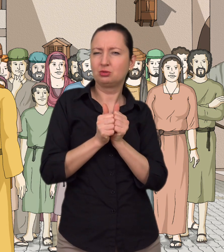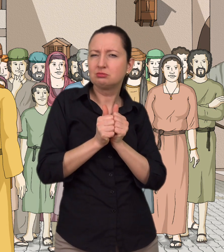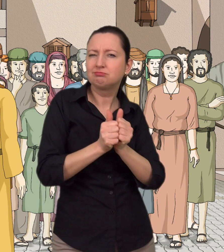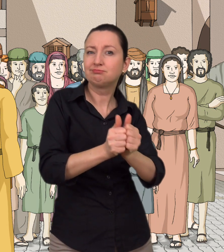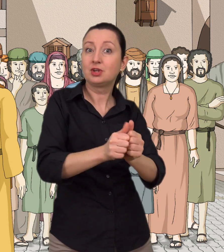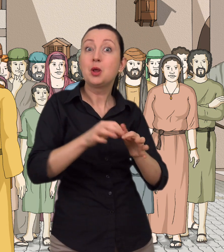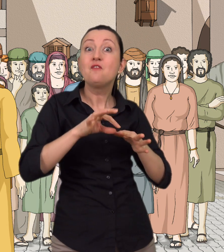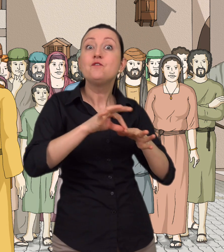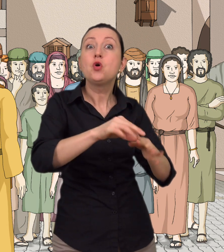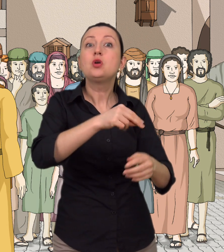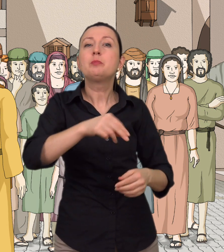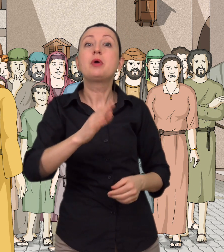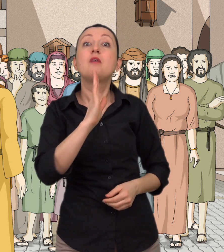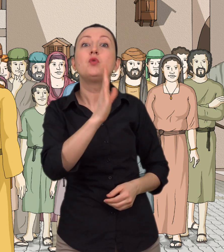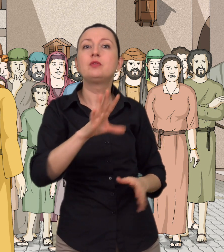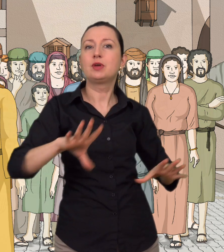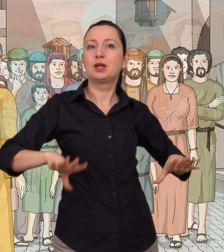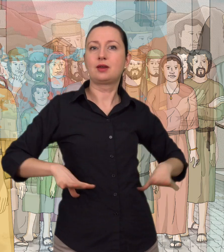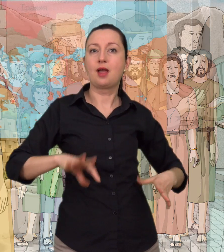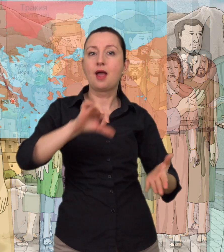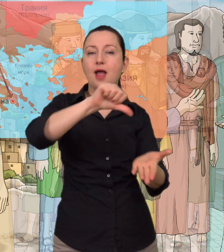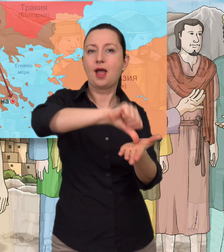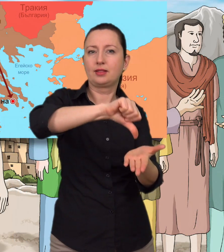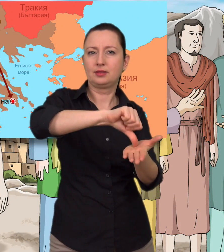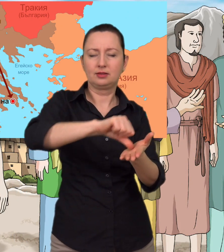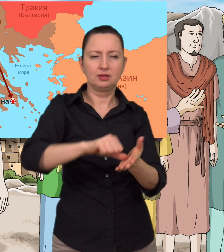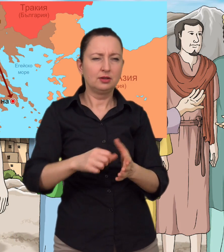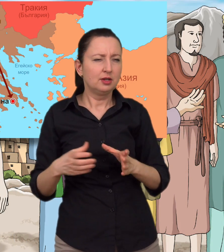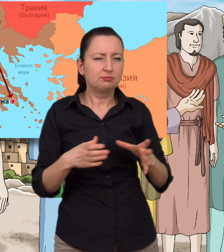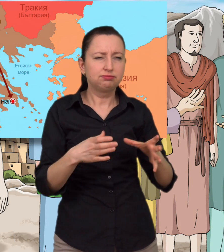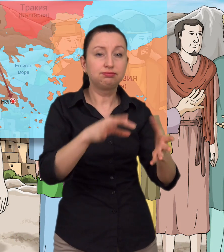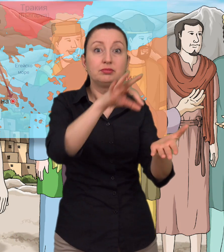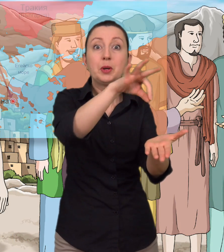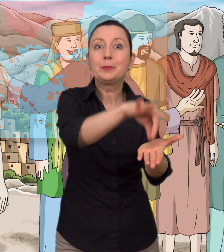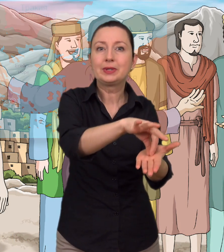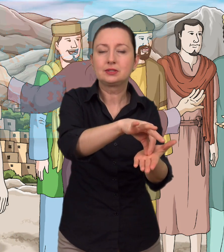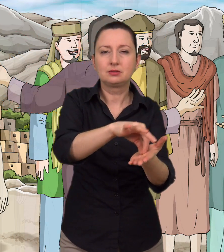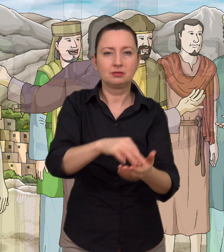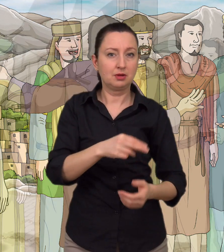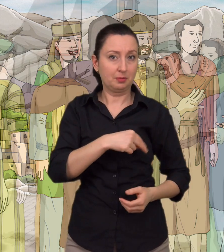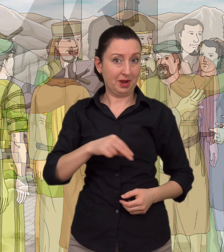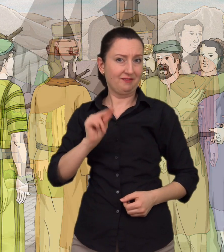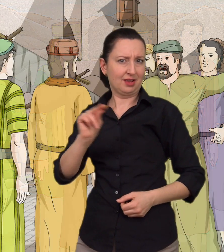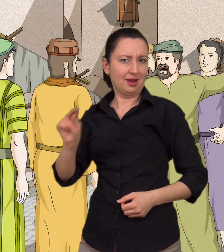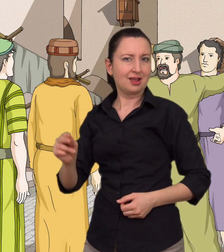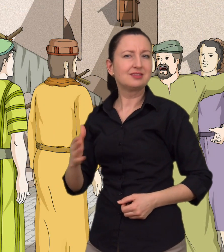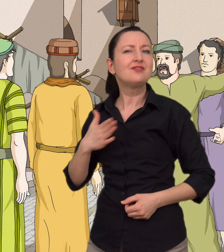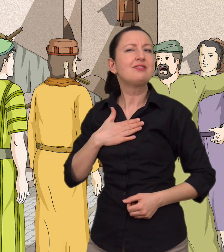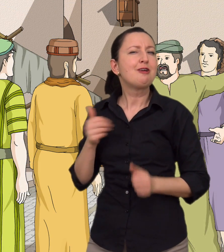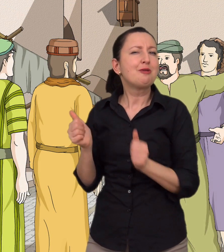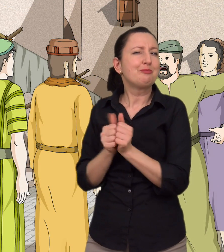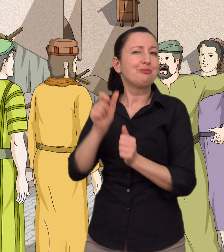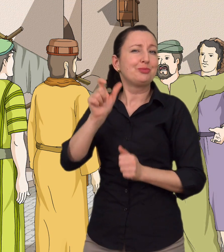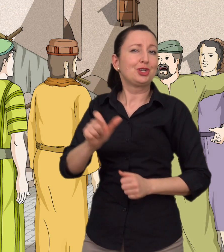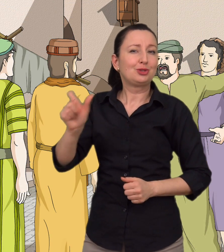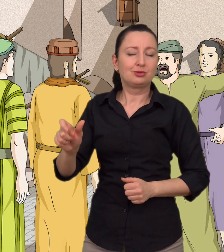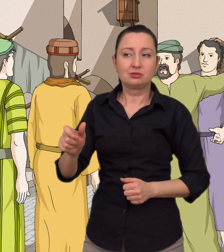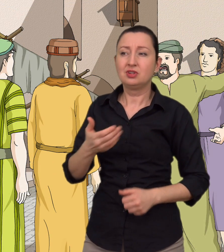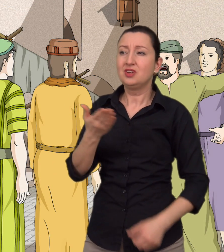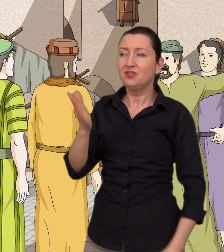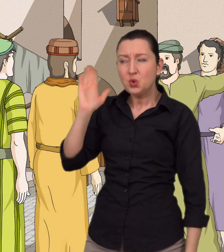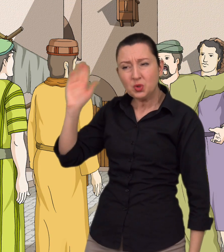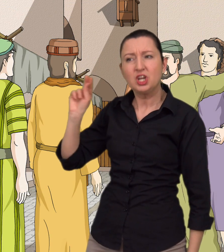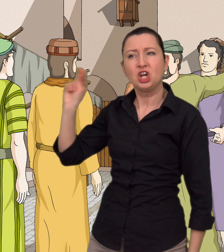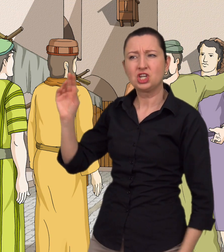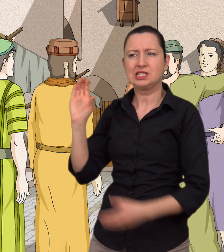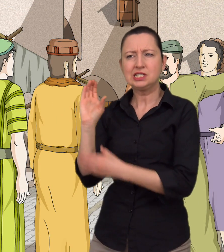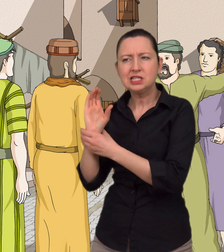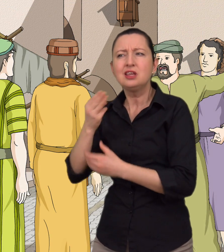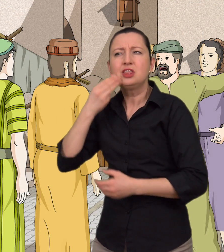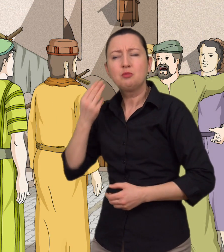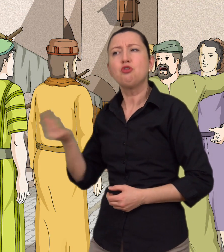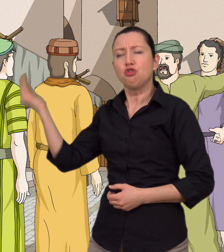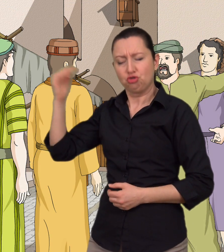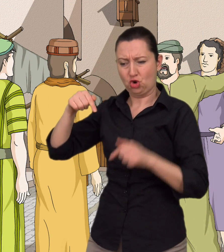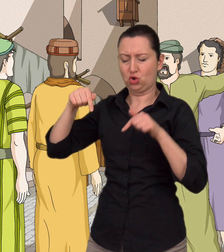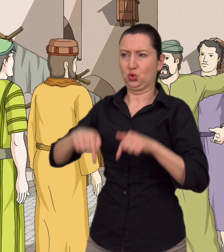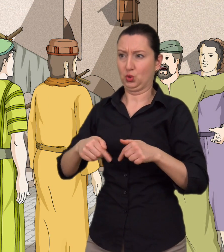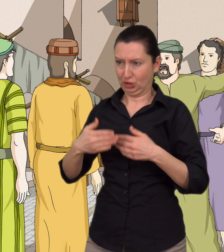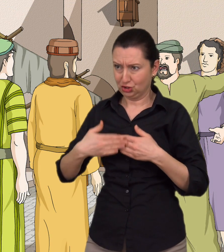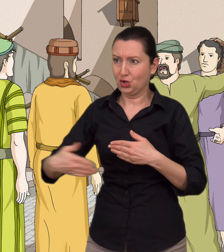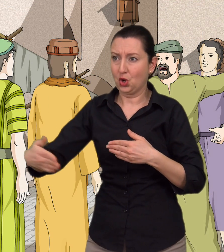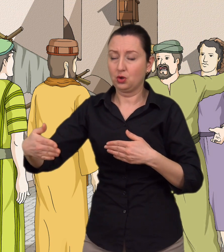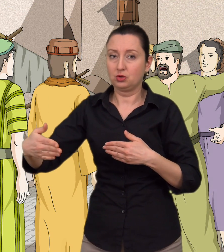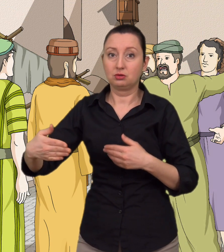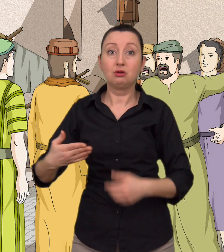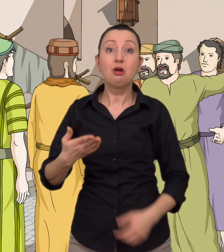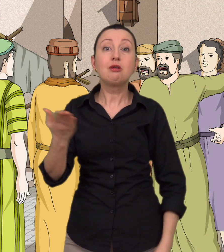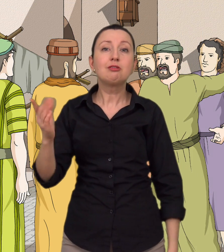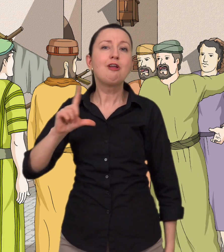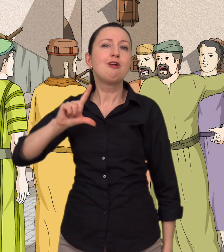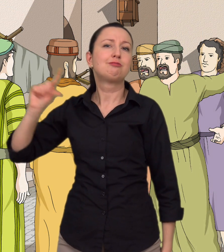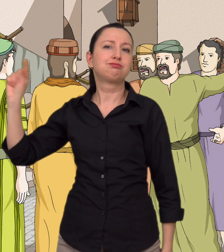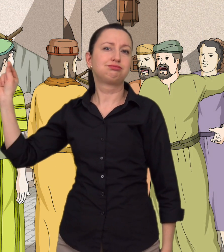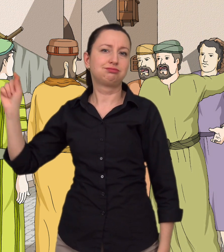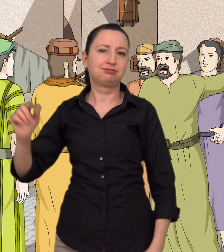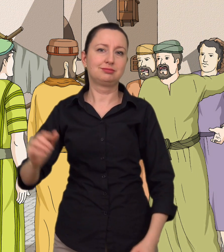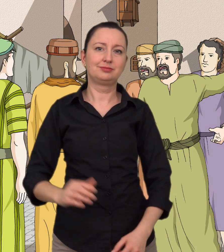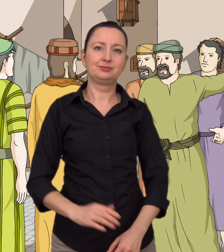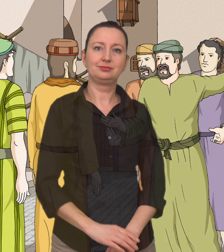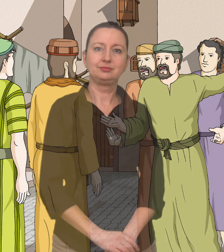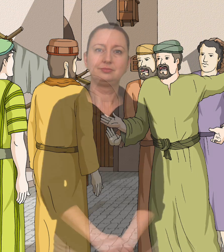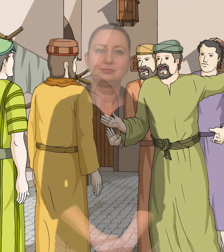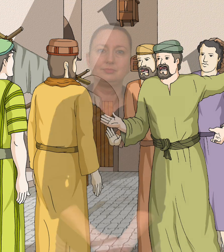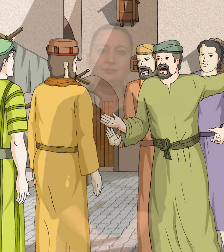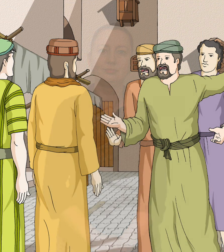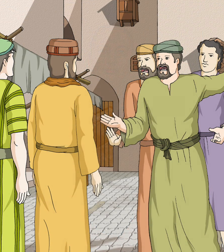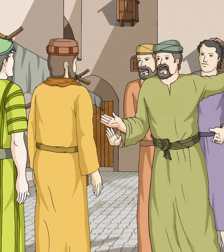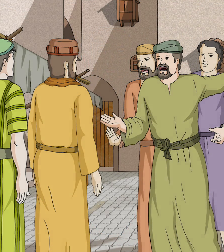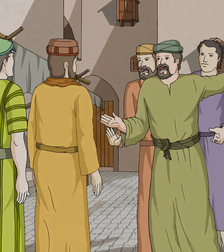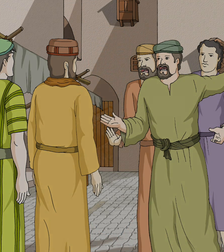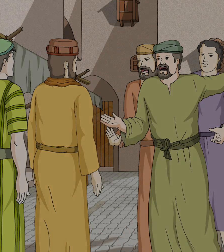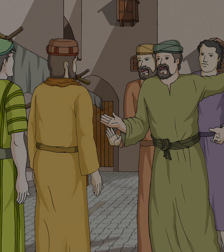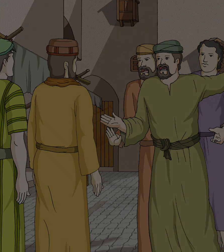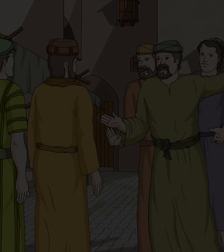Those who escorted Paul brought him to Athens and then returned with instructions for Silas and Timothy to join him as soon as possible.